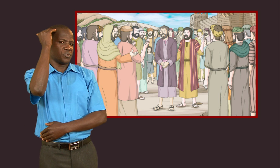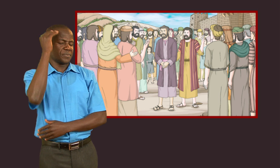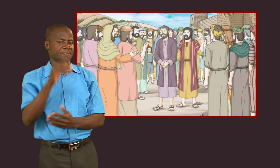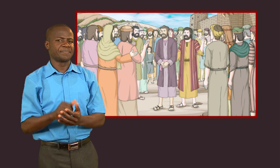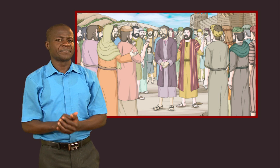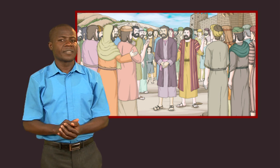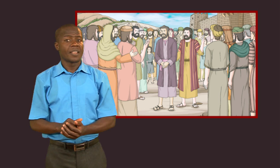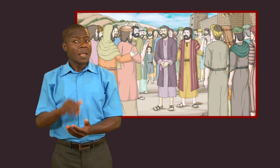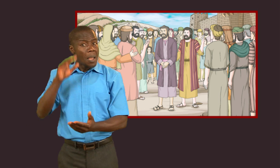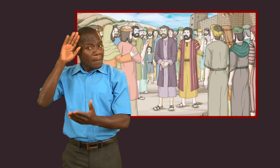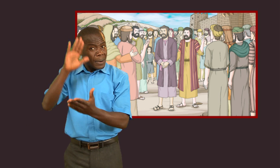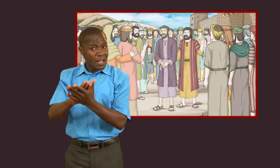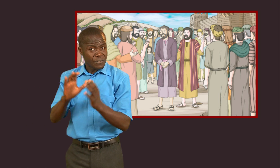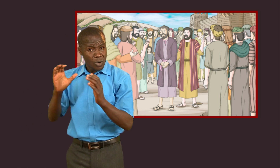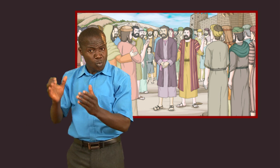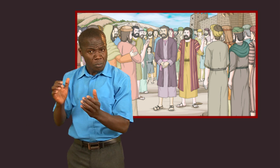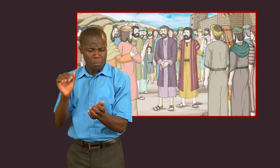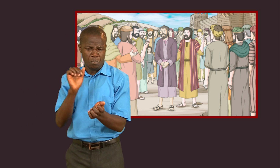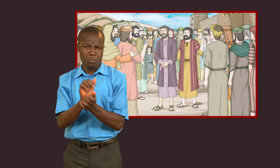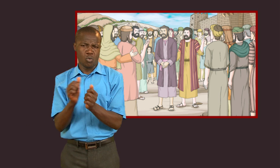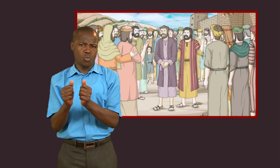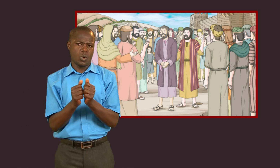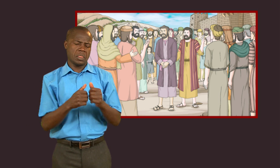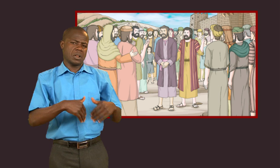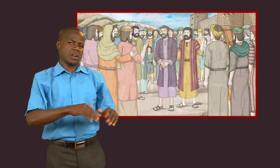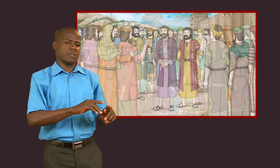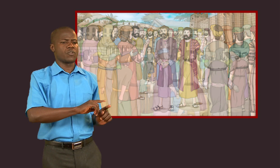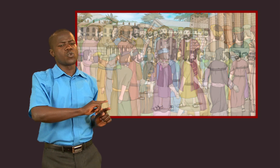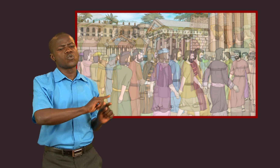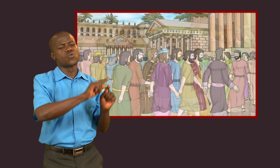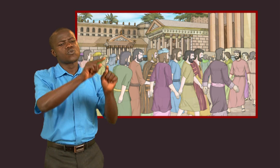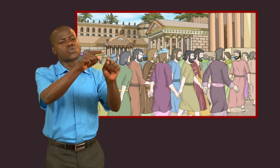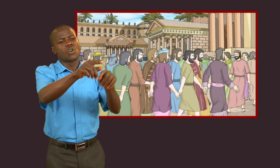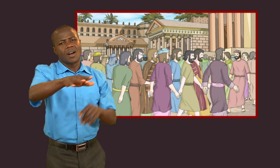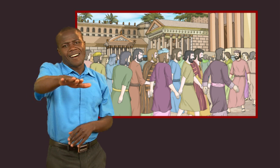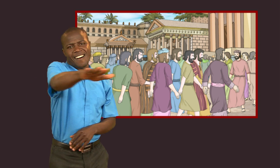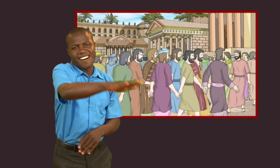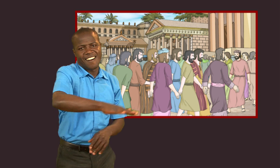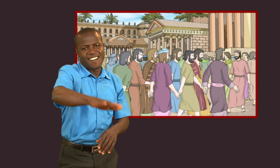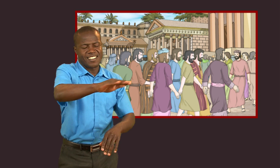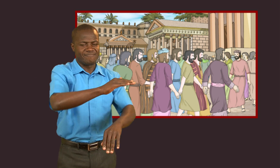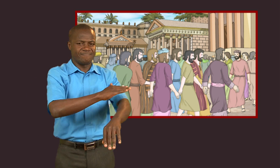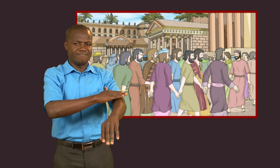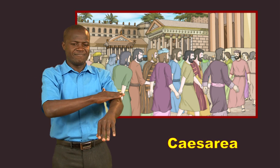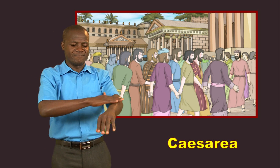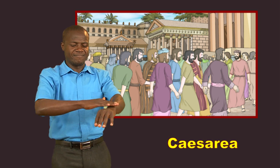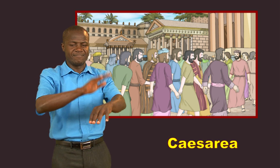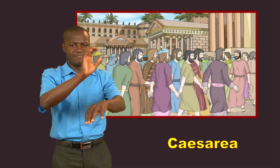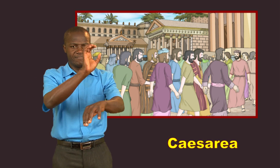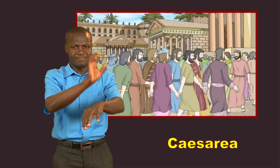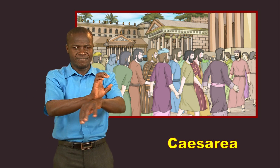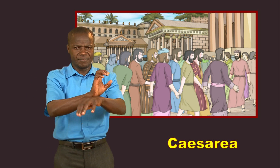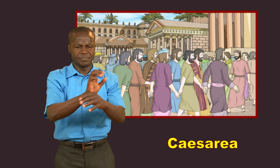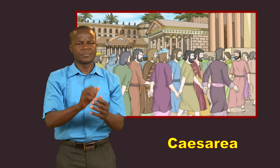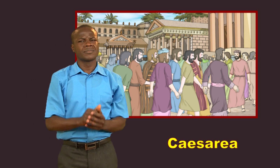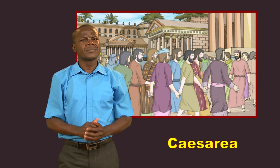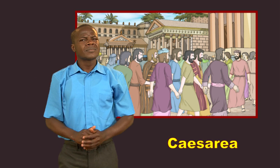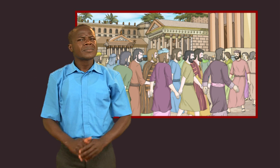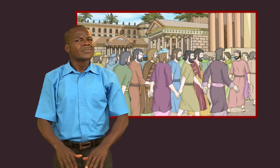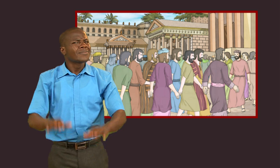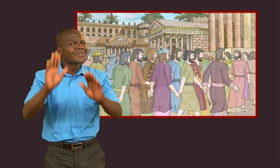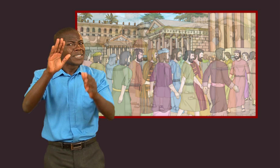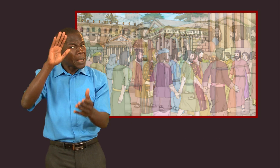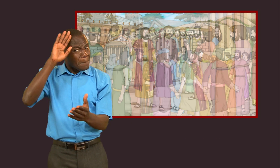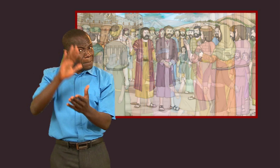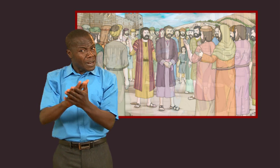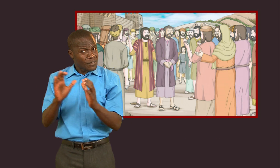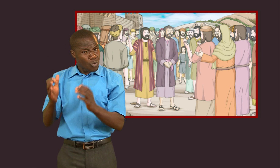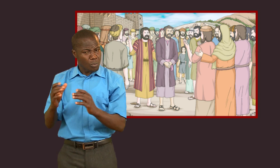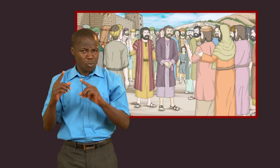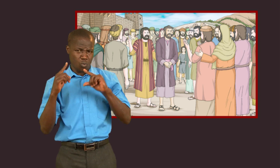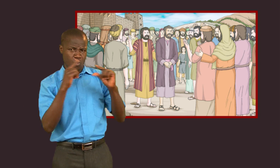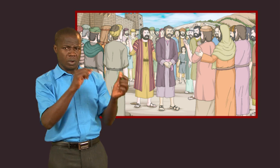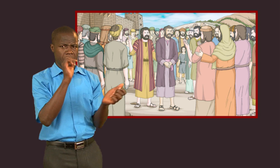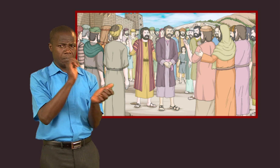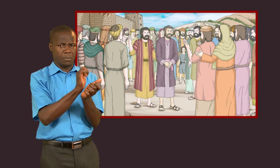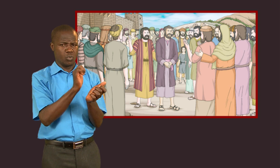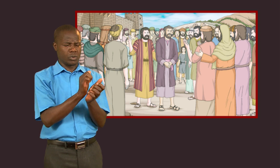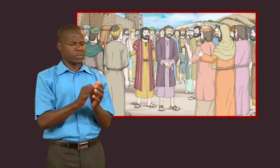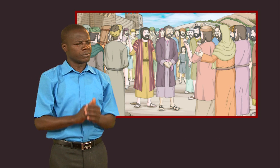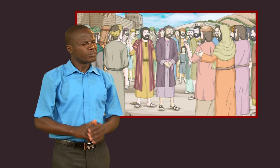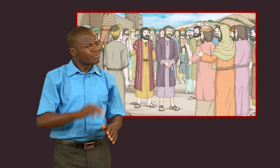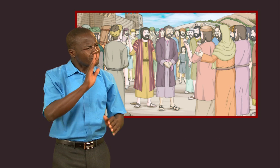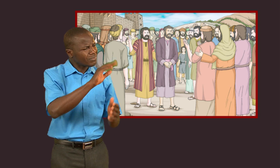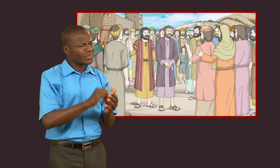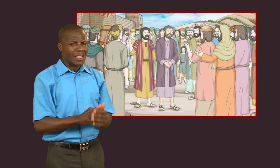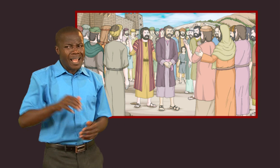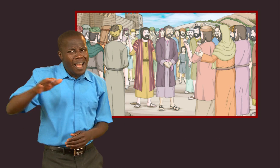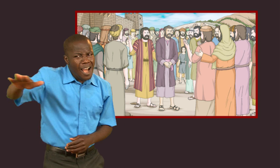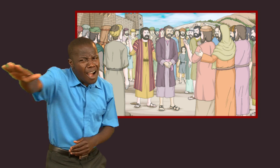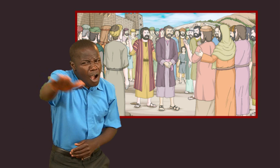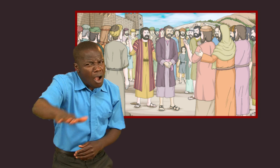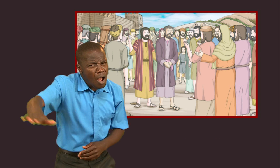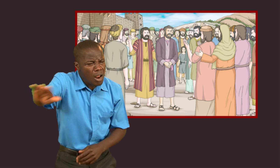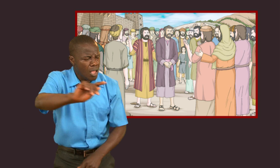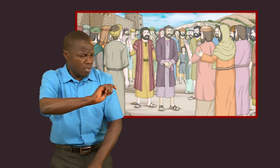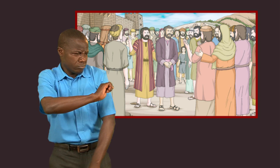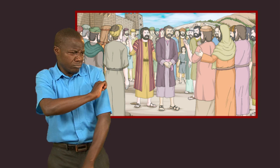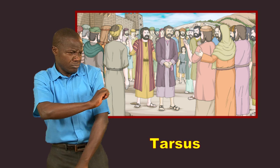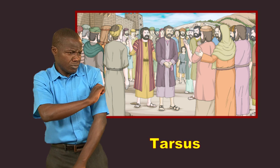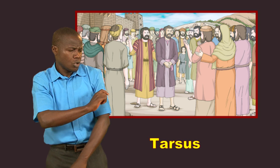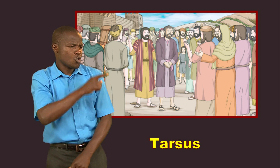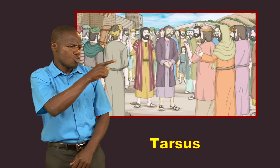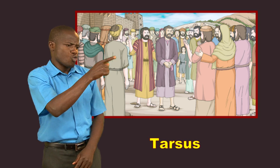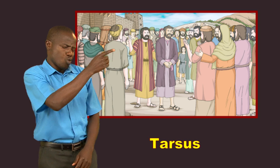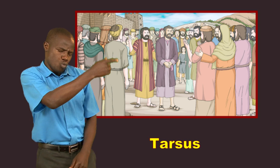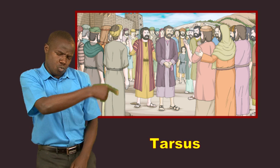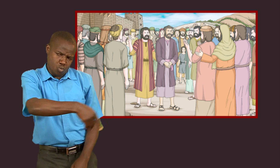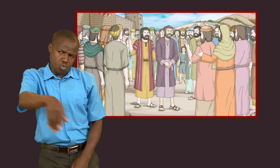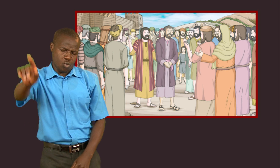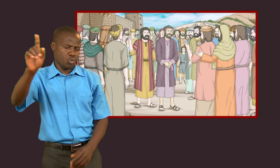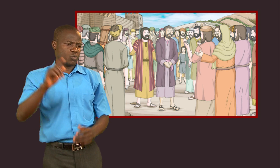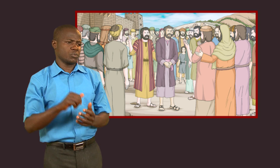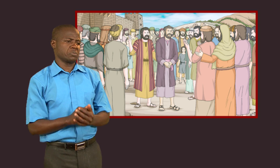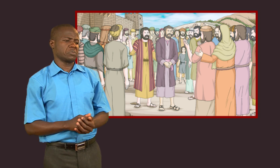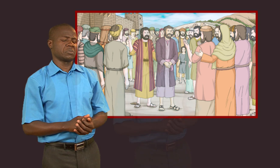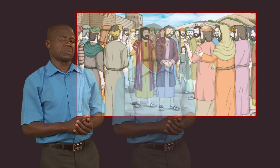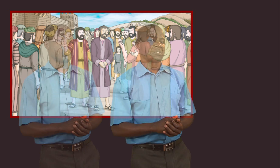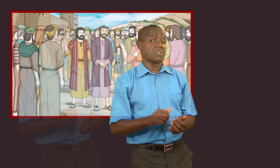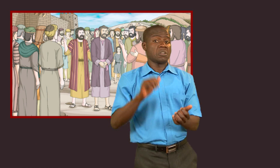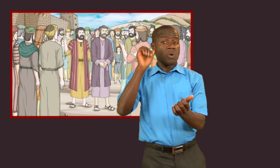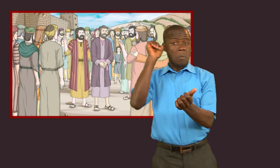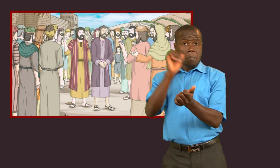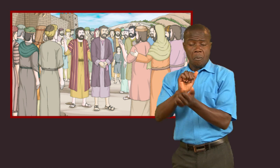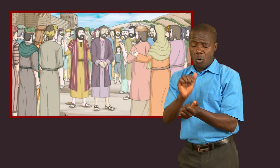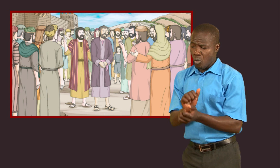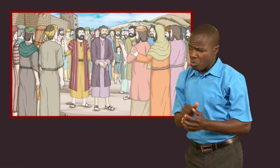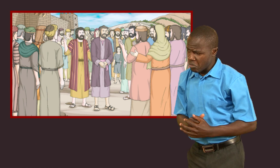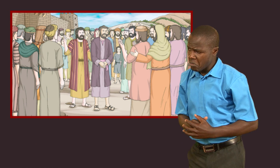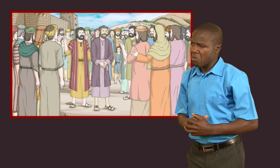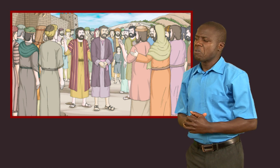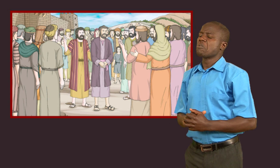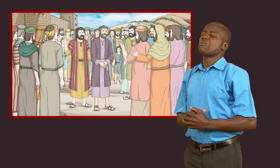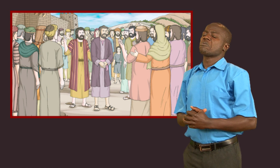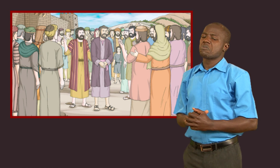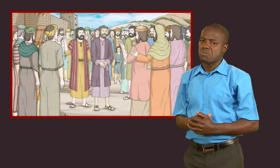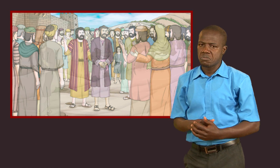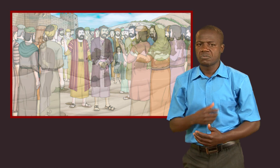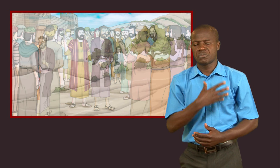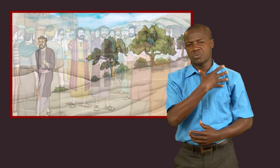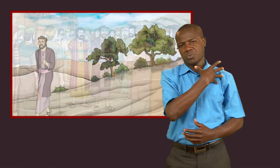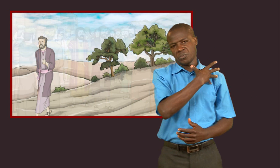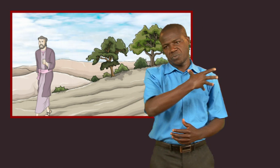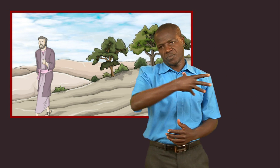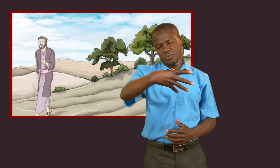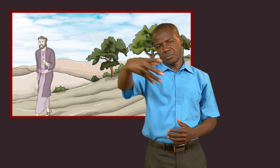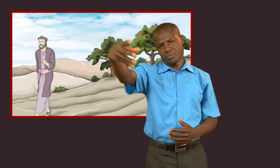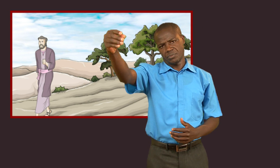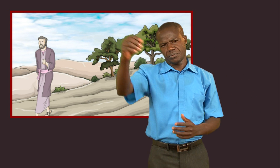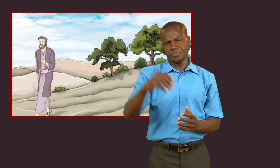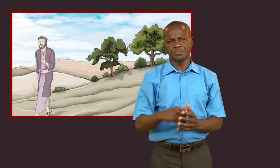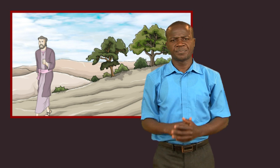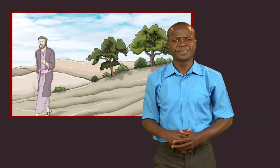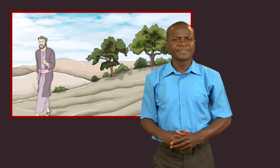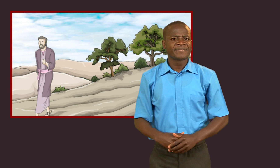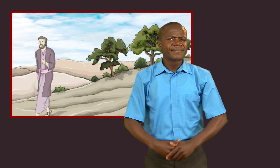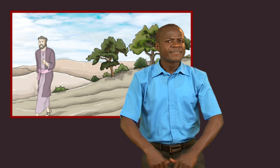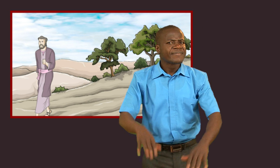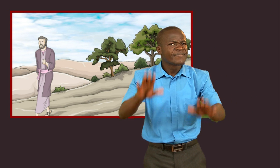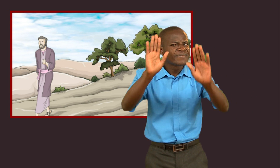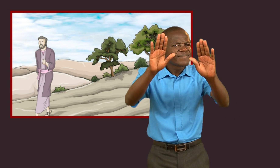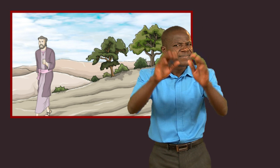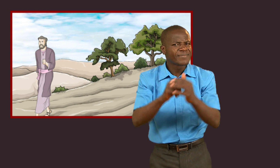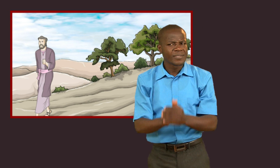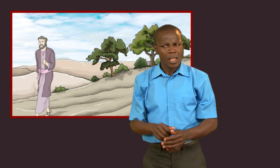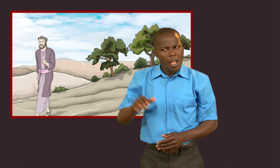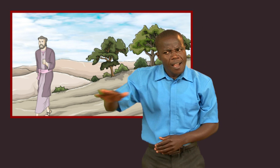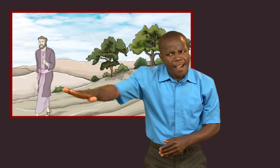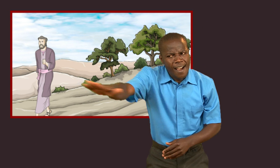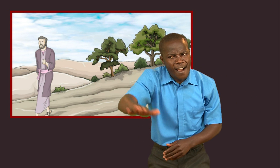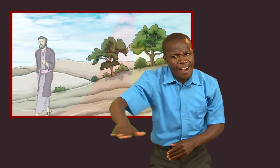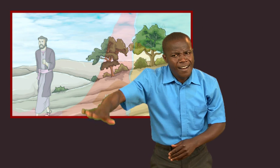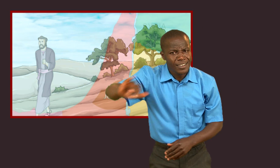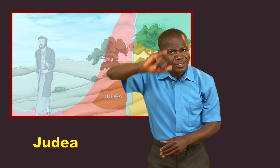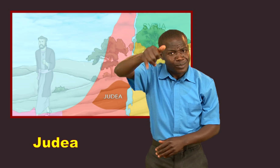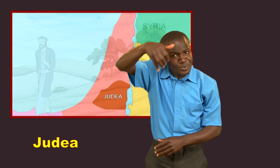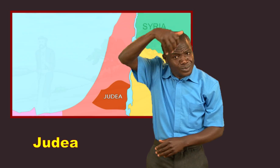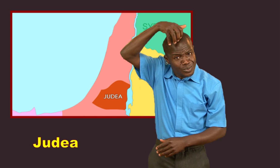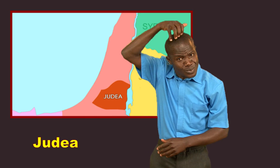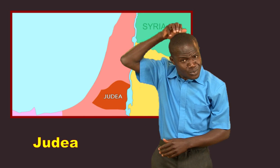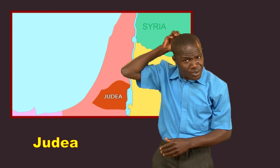When the brothers learned of this, they took him down to Caesarea and sent him off to Tarsus.